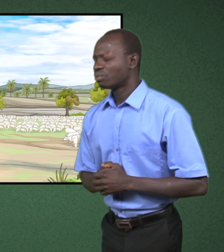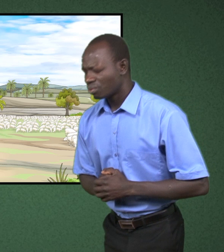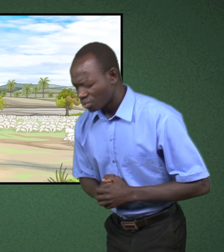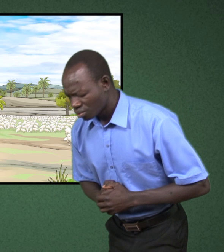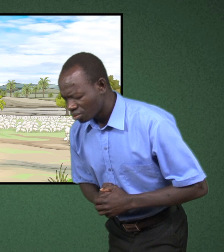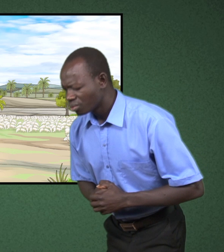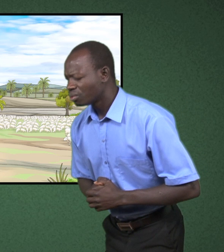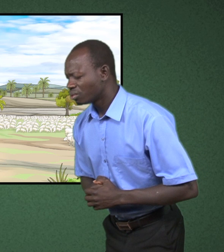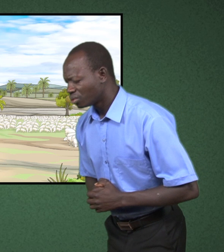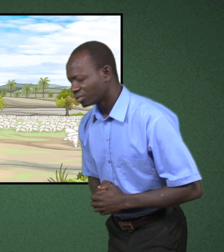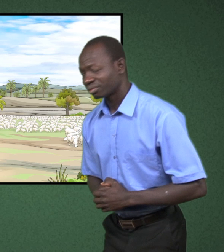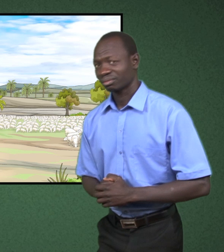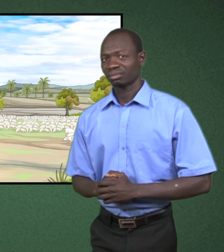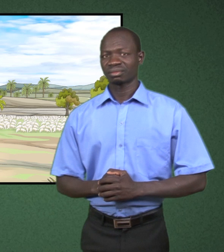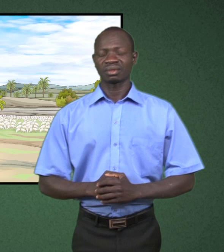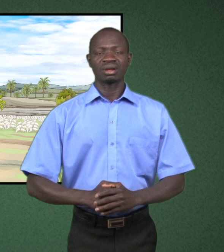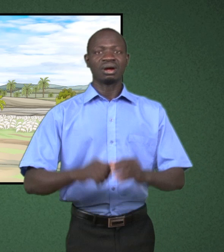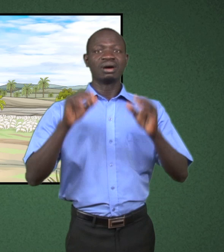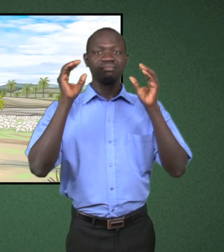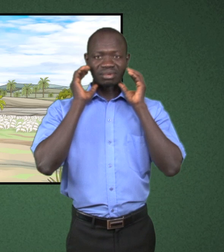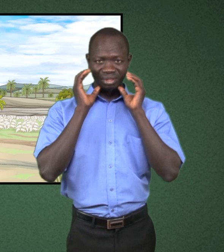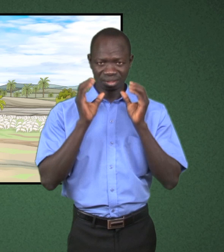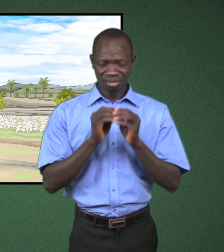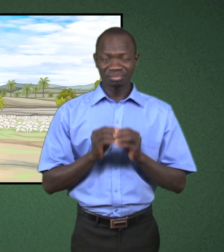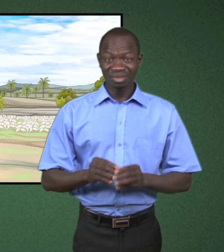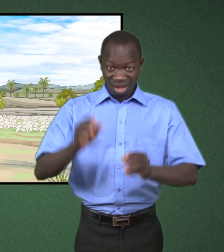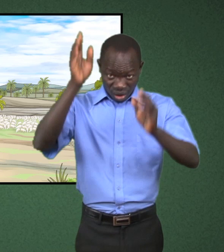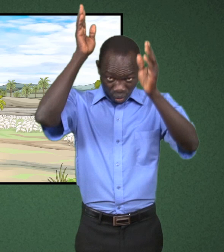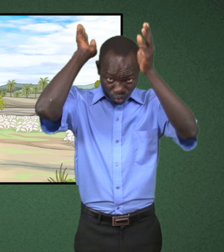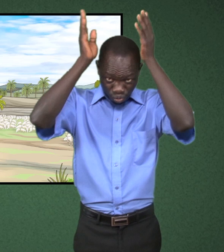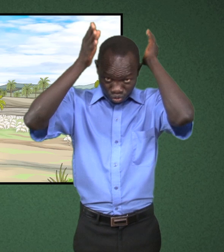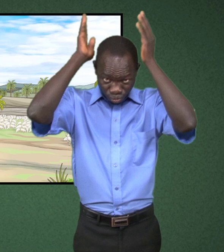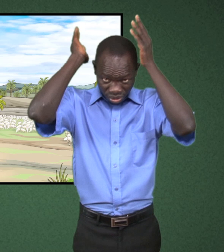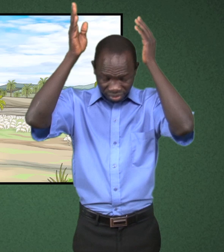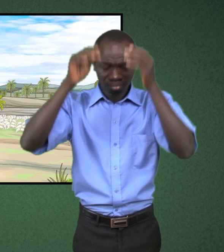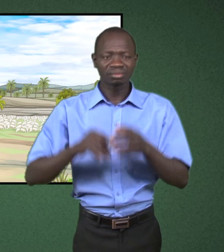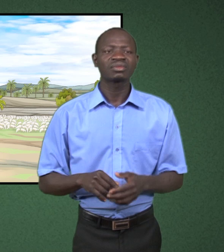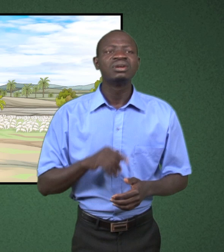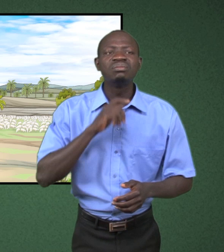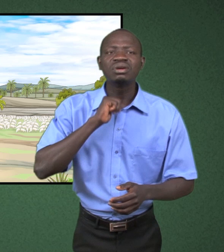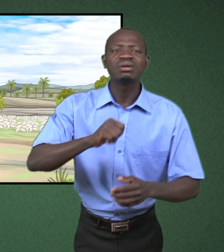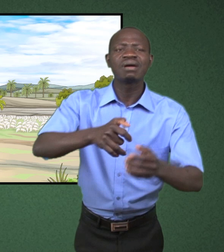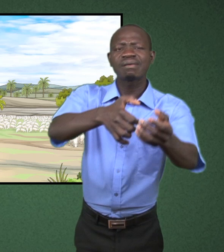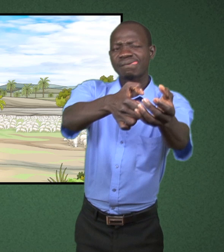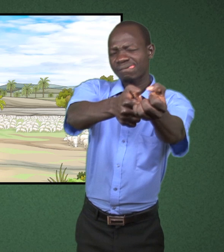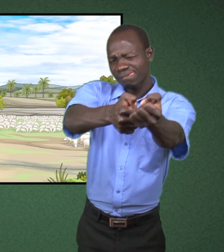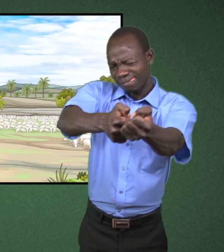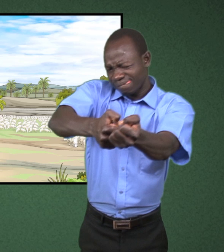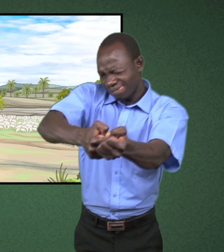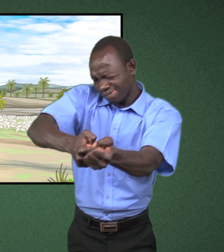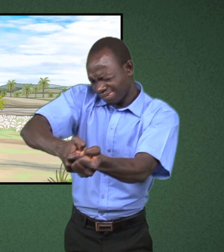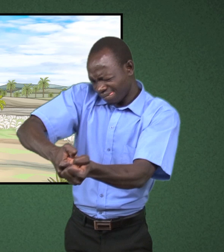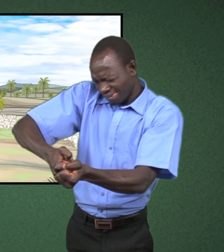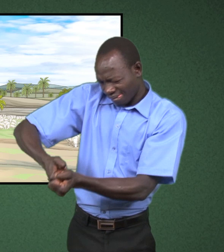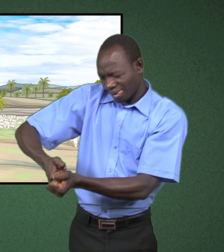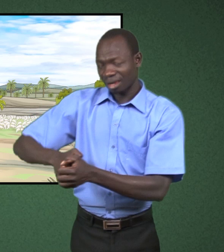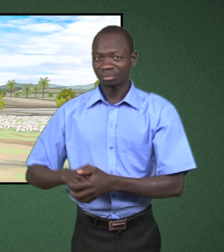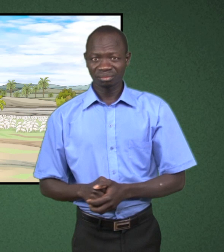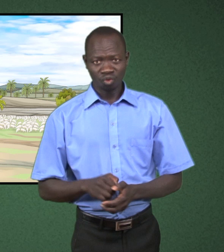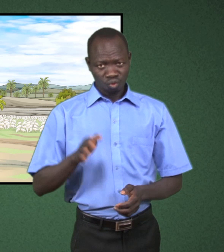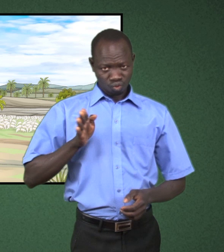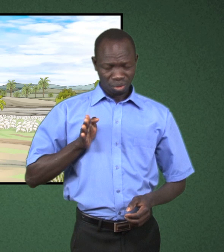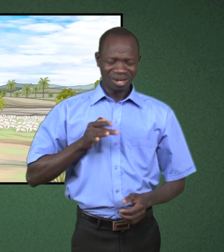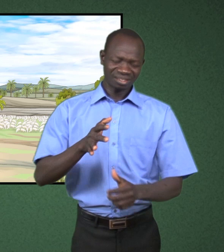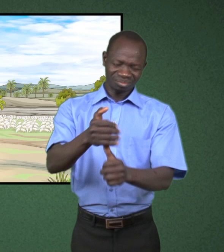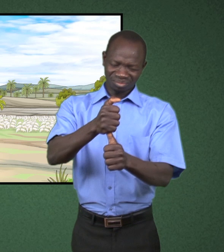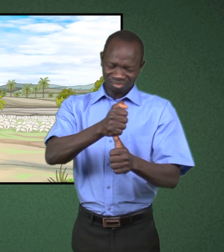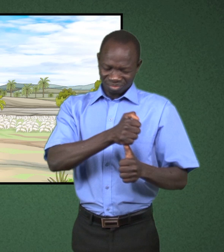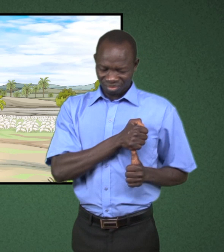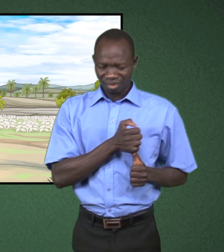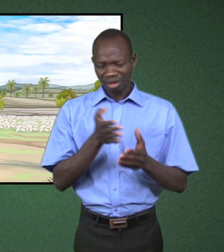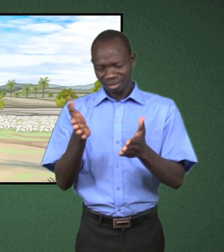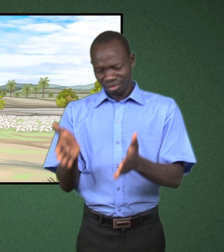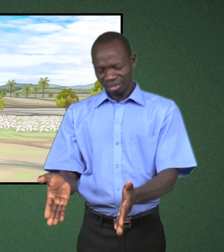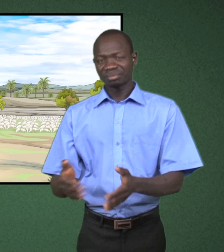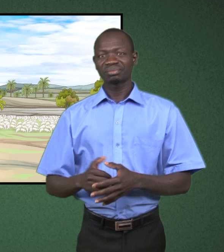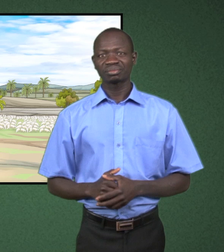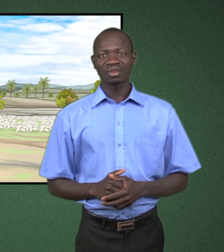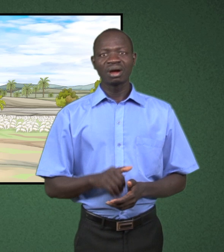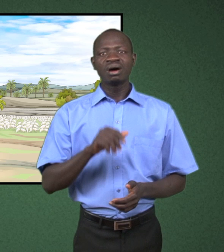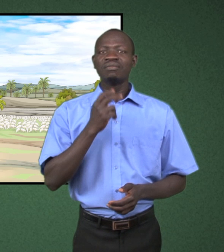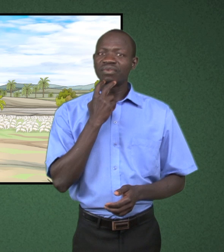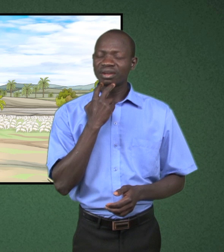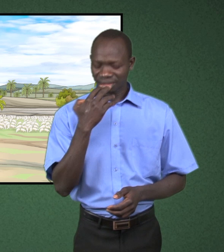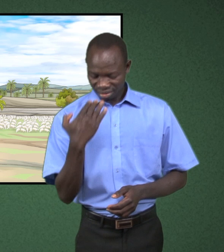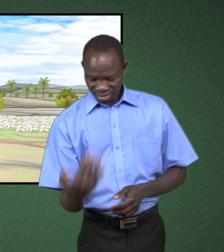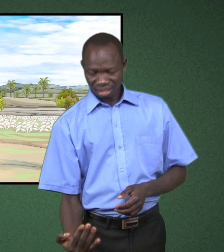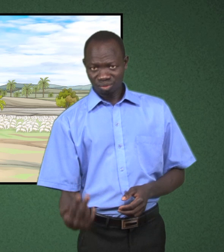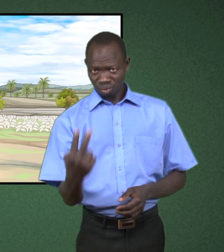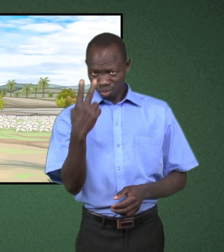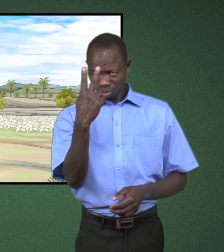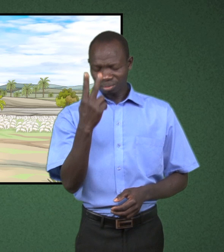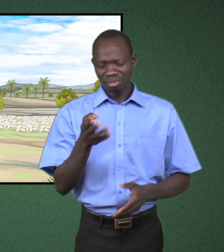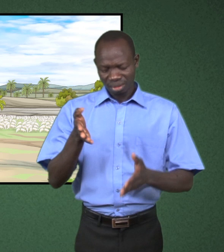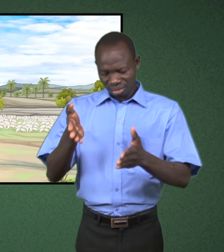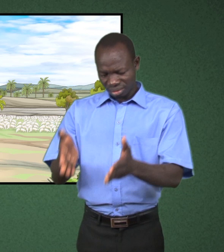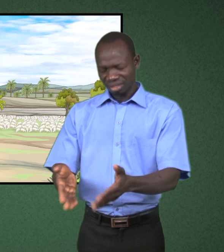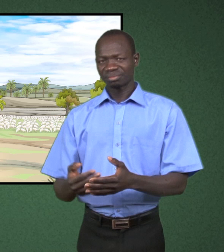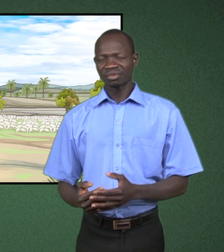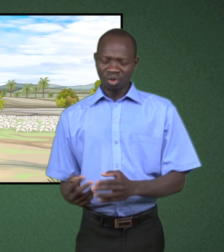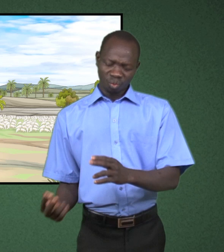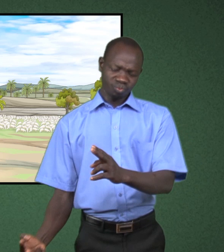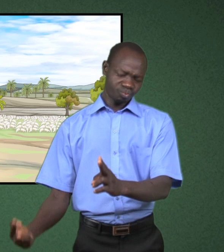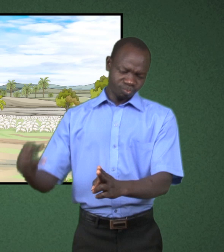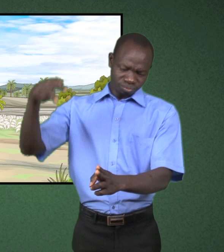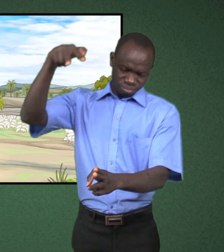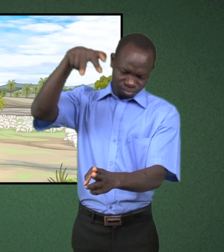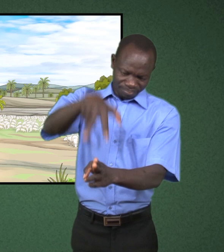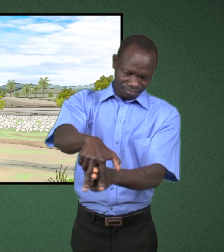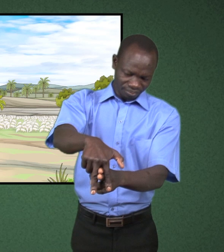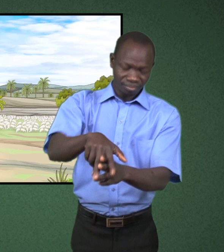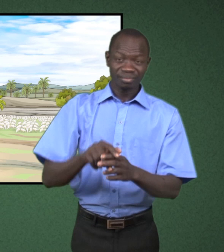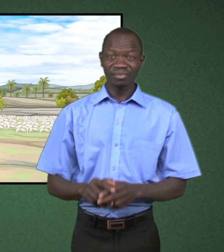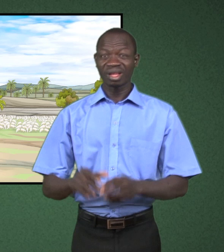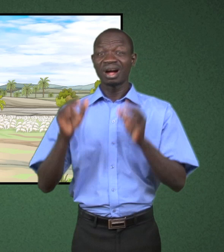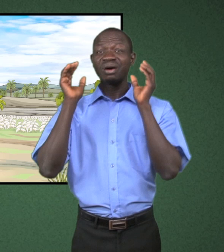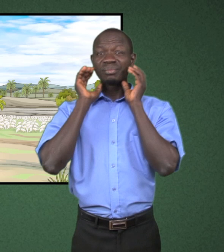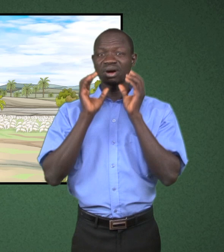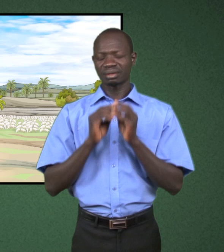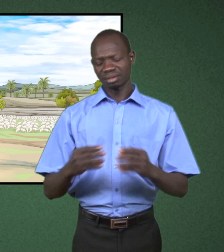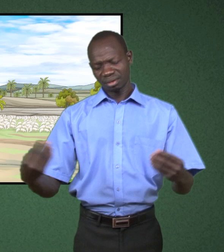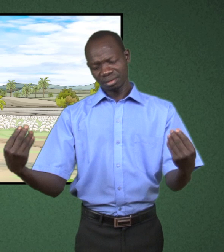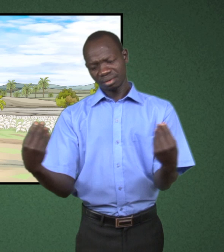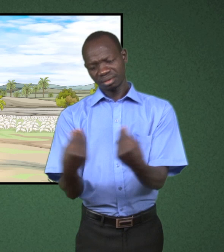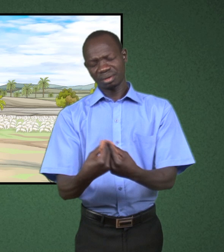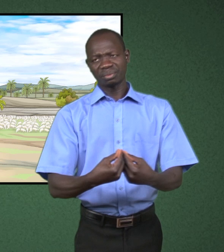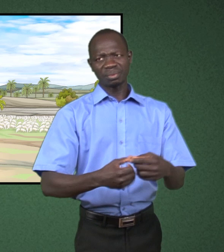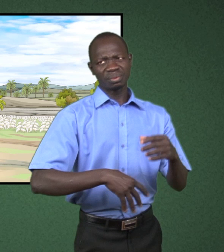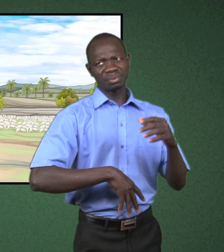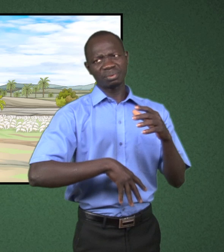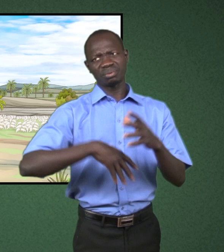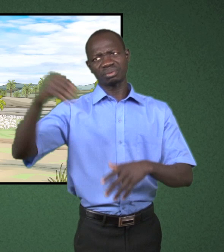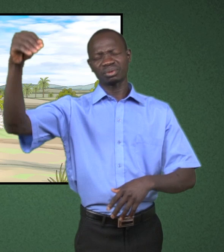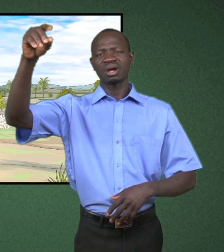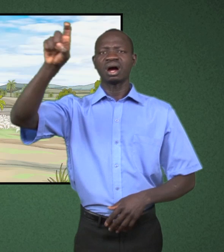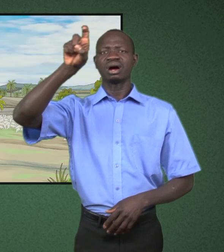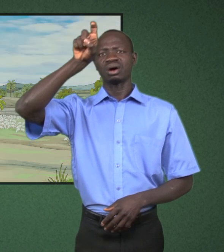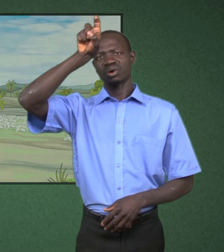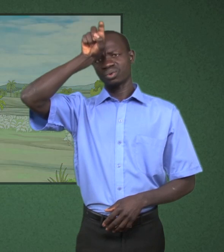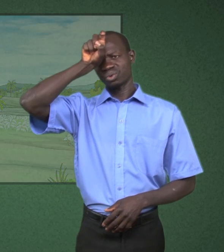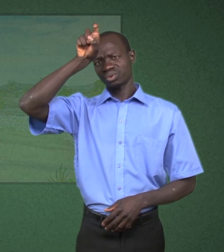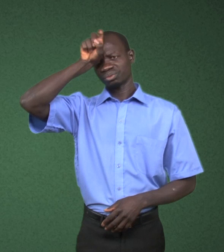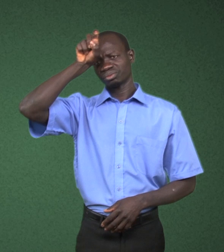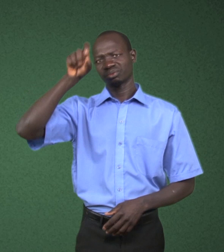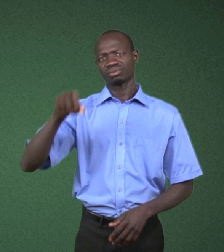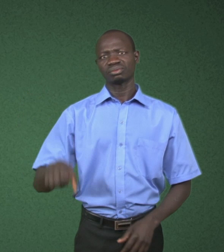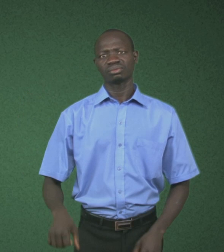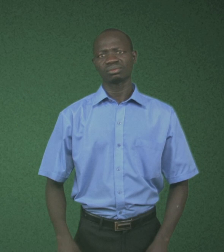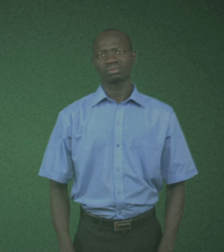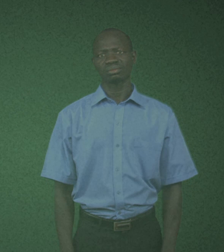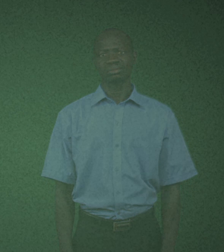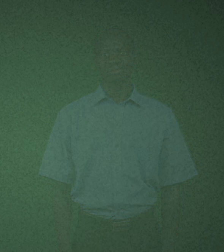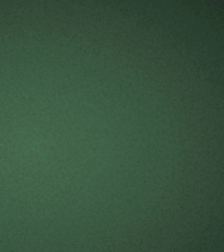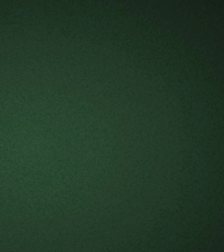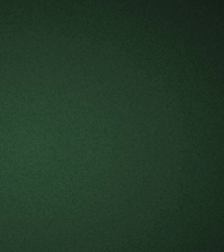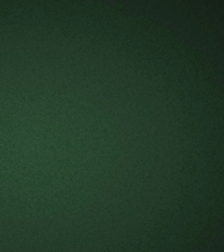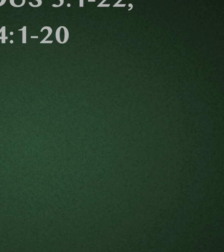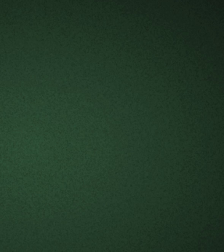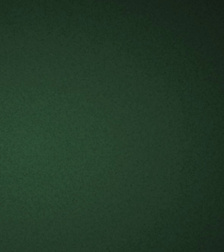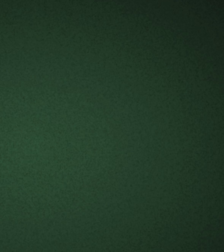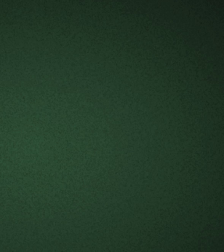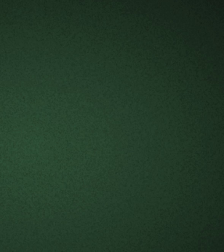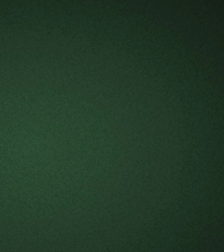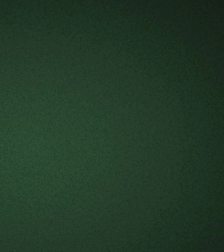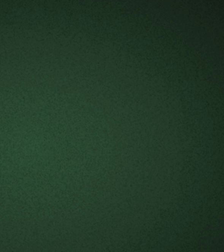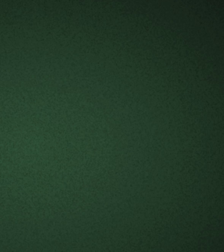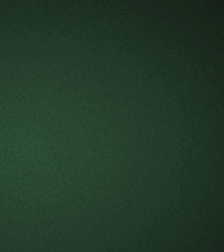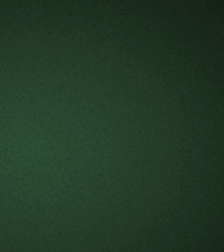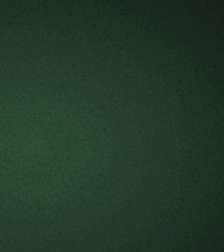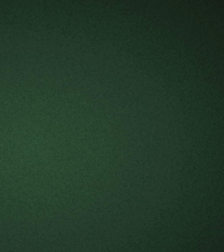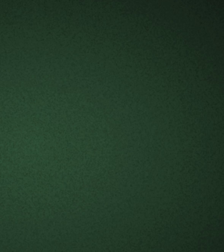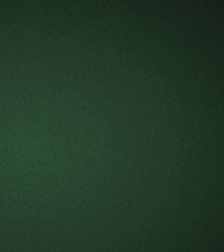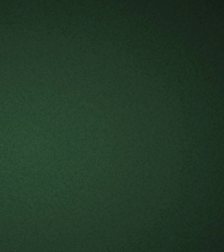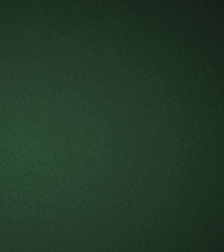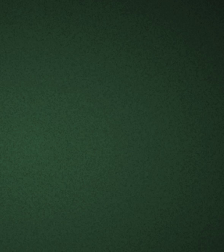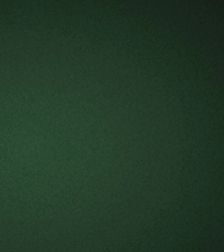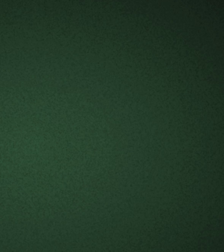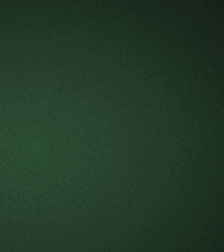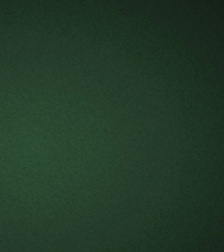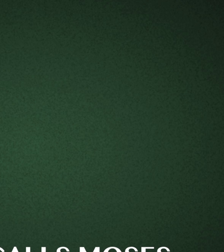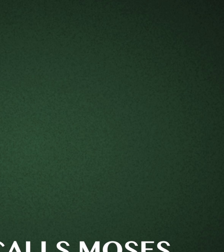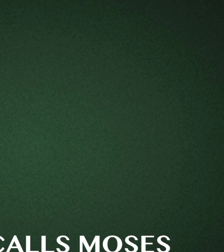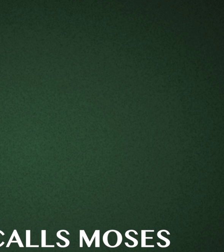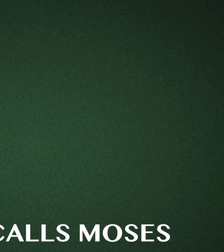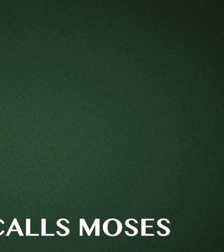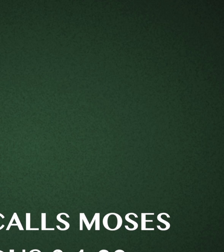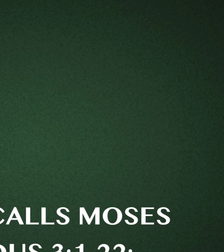So Moses took his wife and sons, put them on a donkey, and headed back to Egypt. And he took the staff of God in his hand.